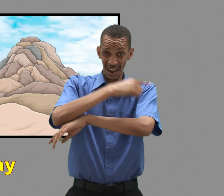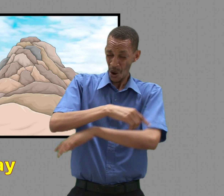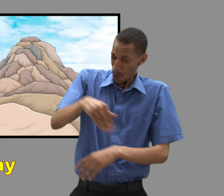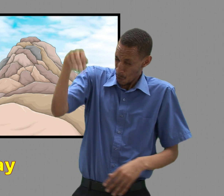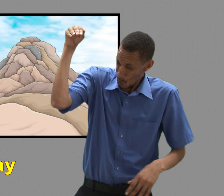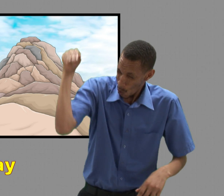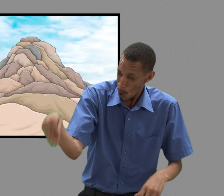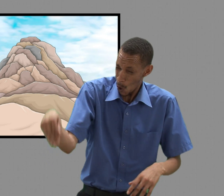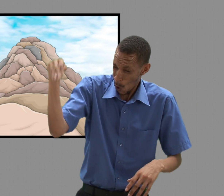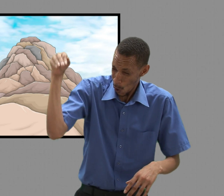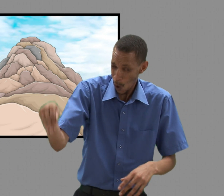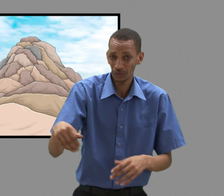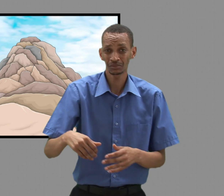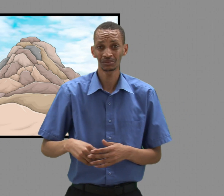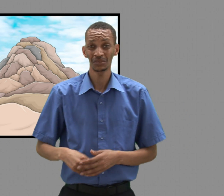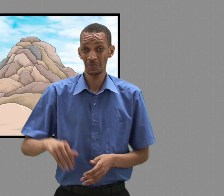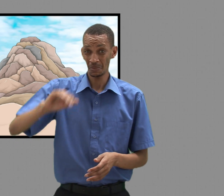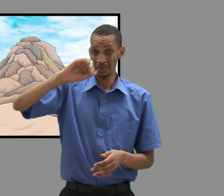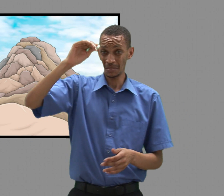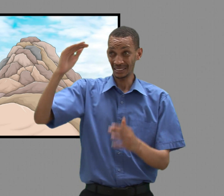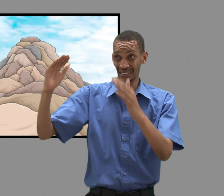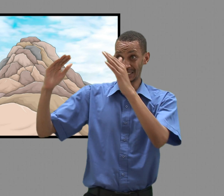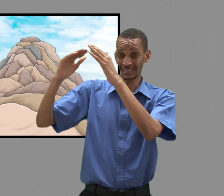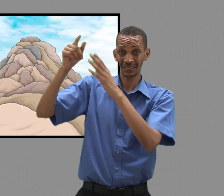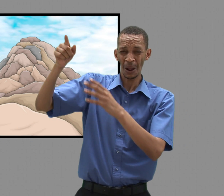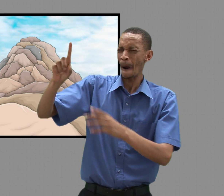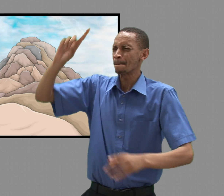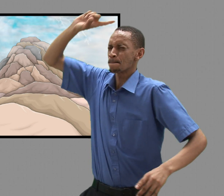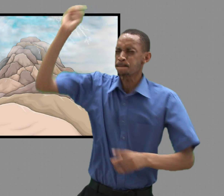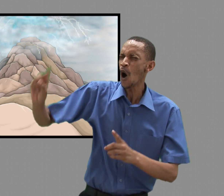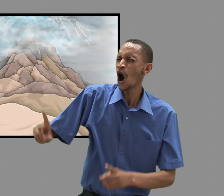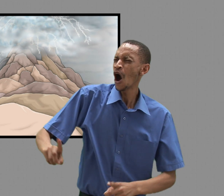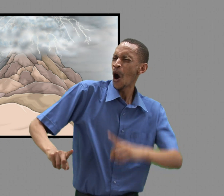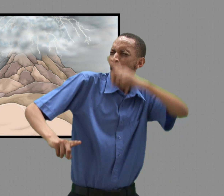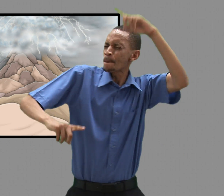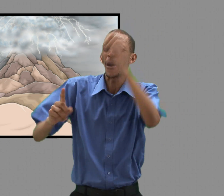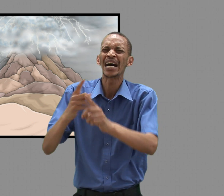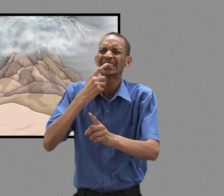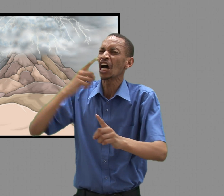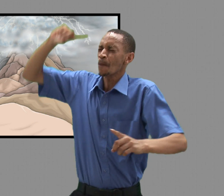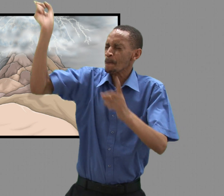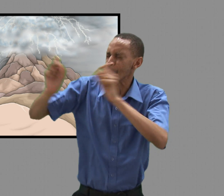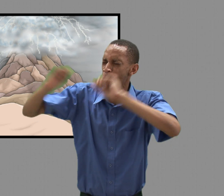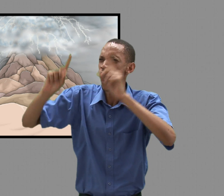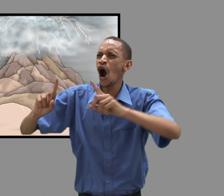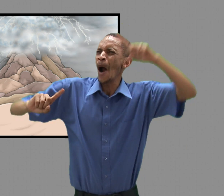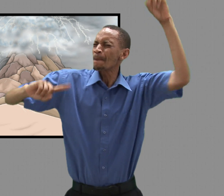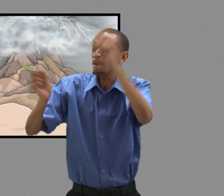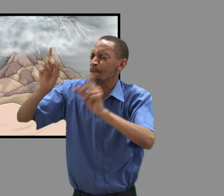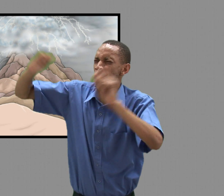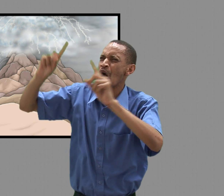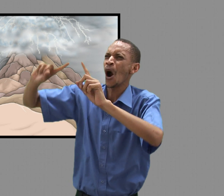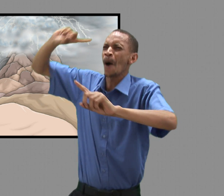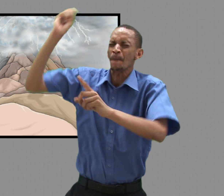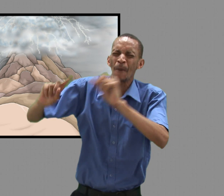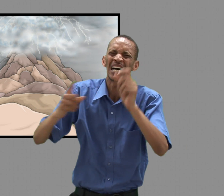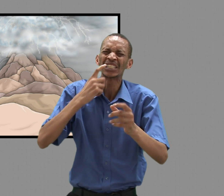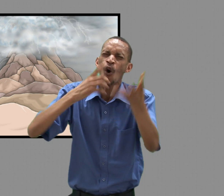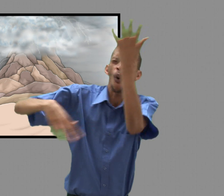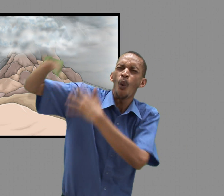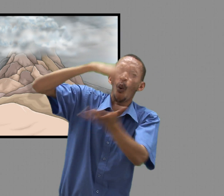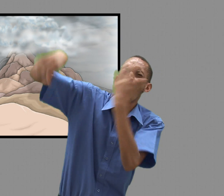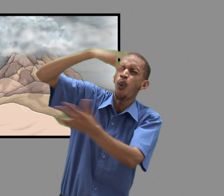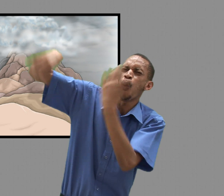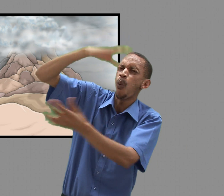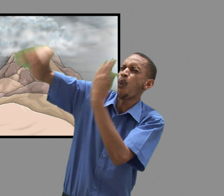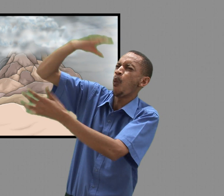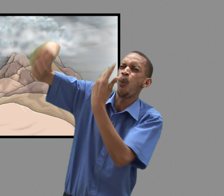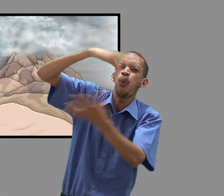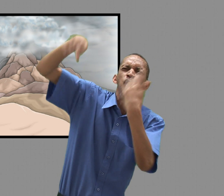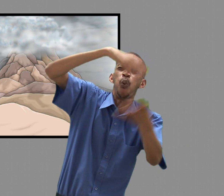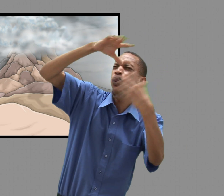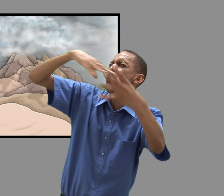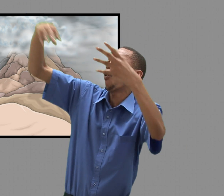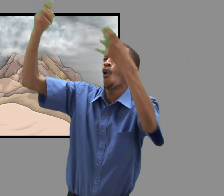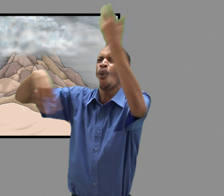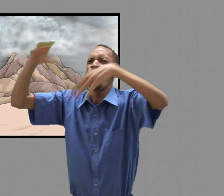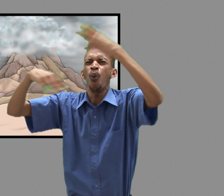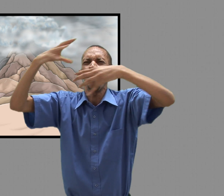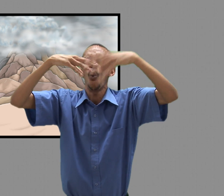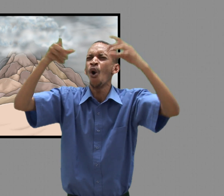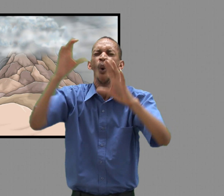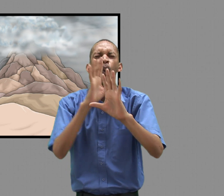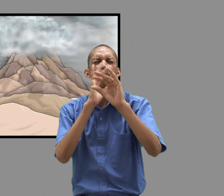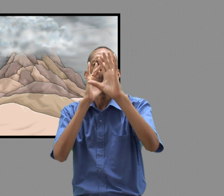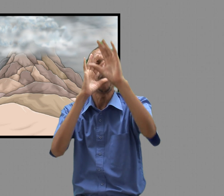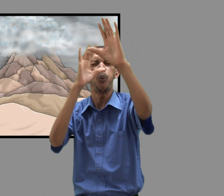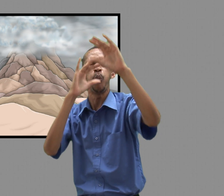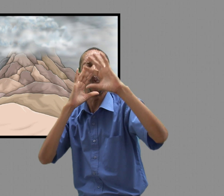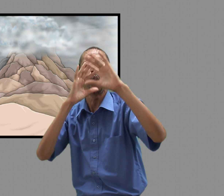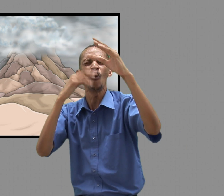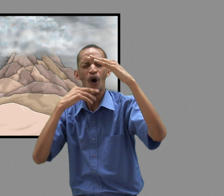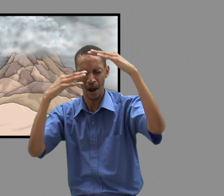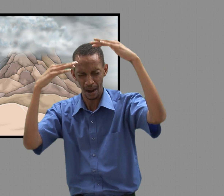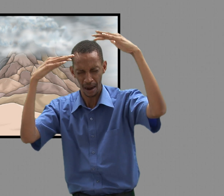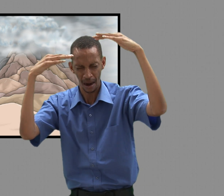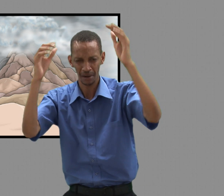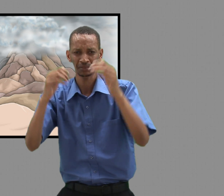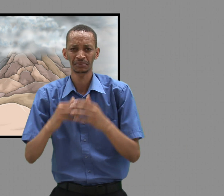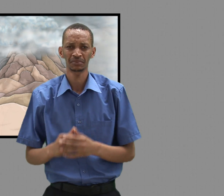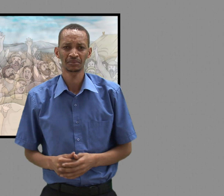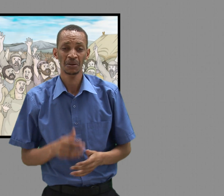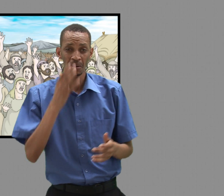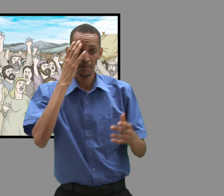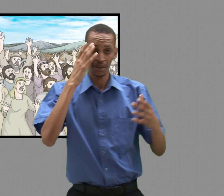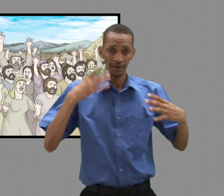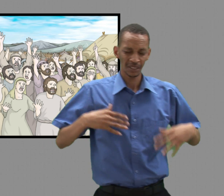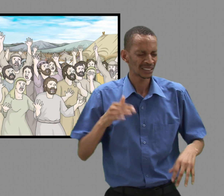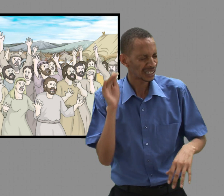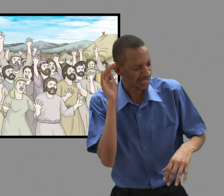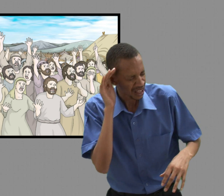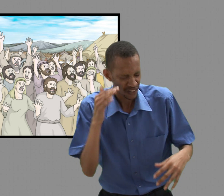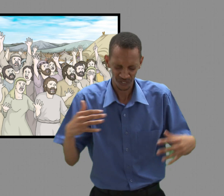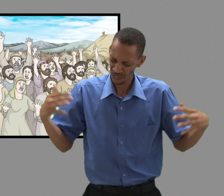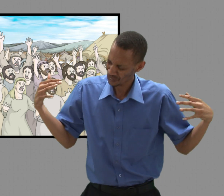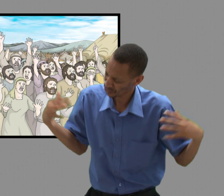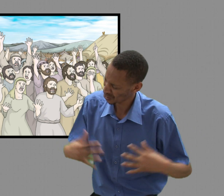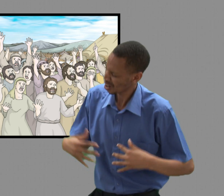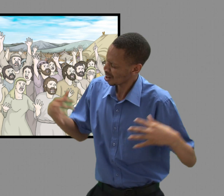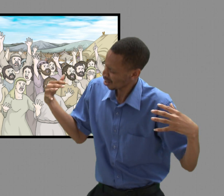On the third day, when morning came, there was thunder and lightning.